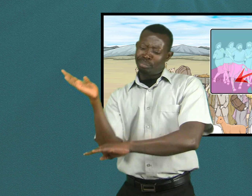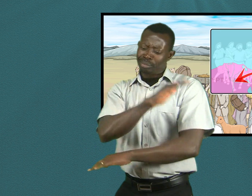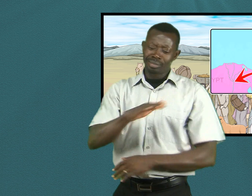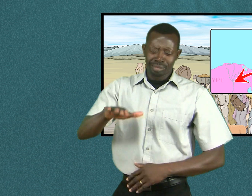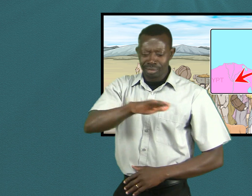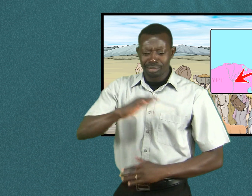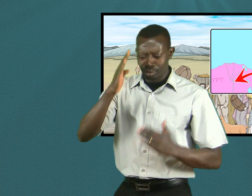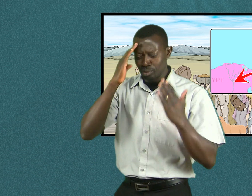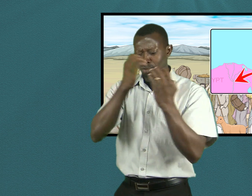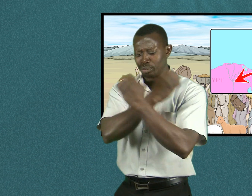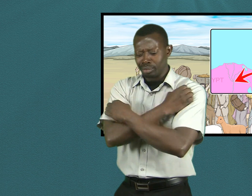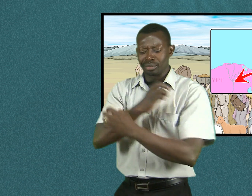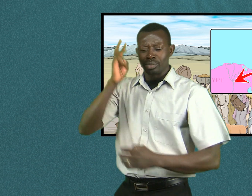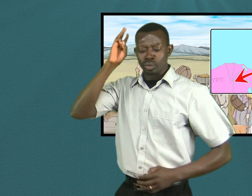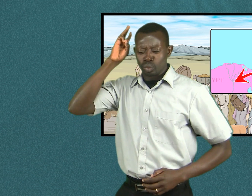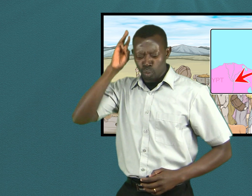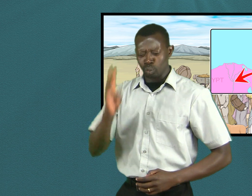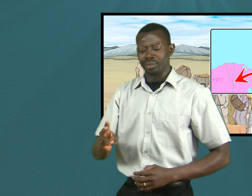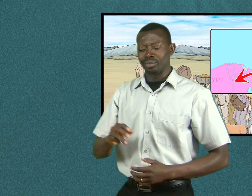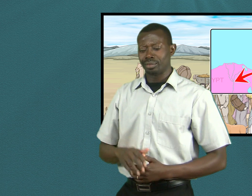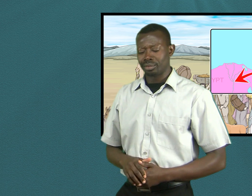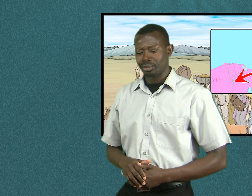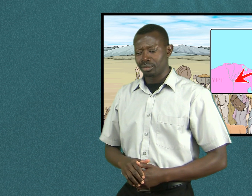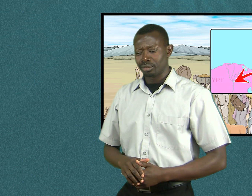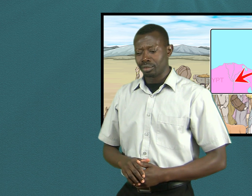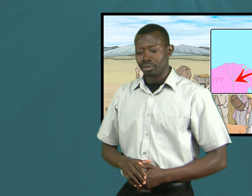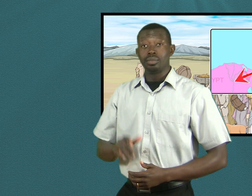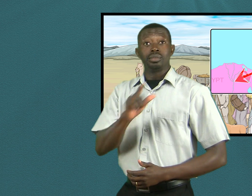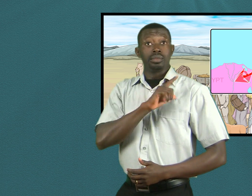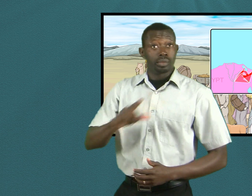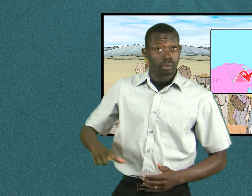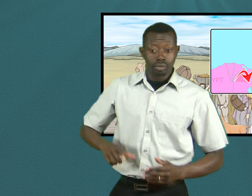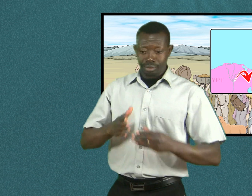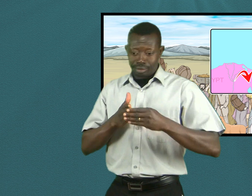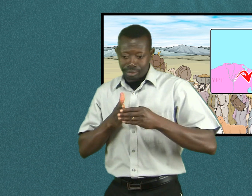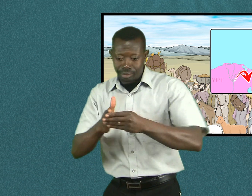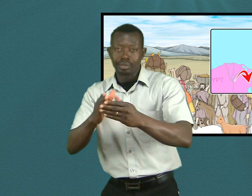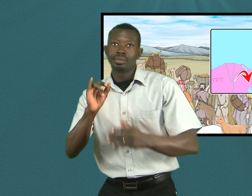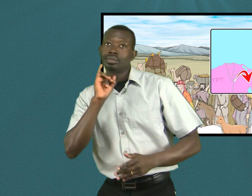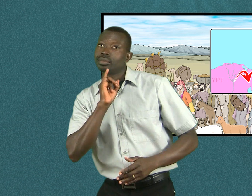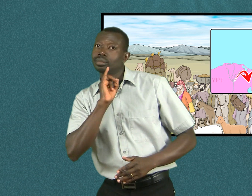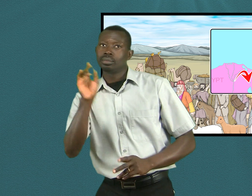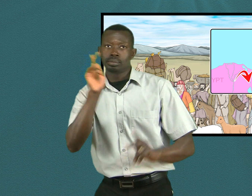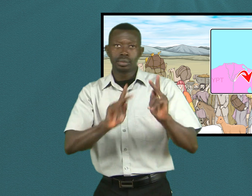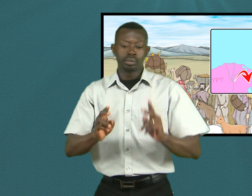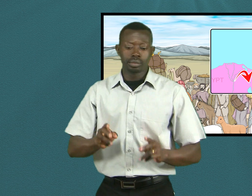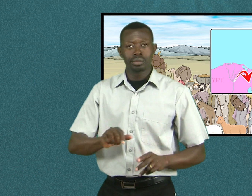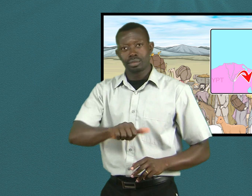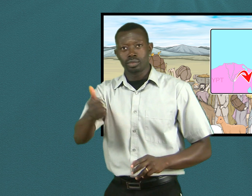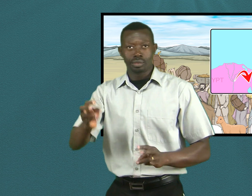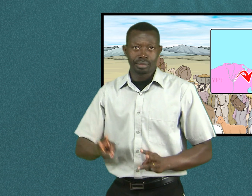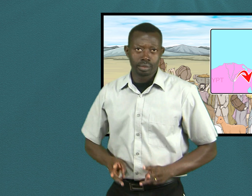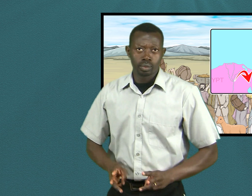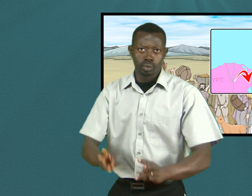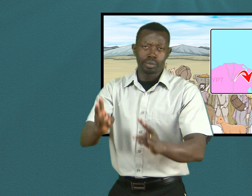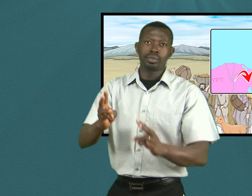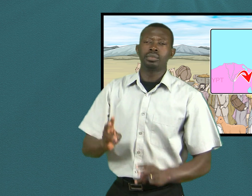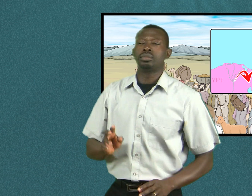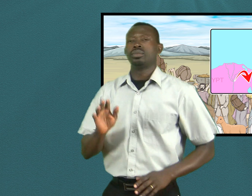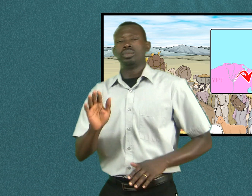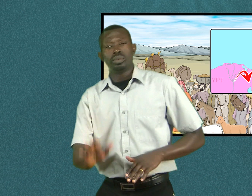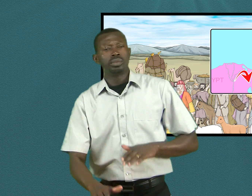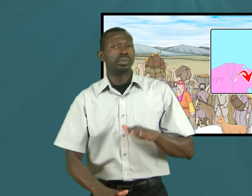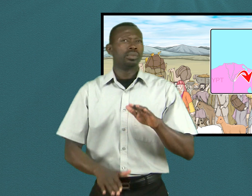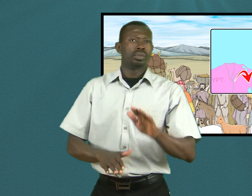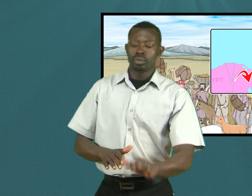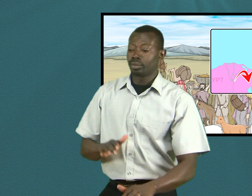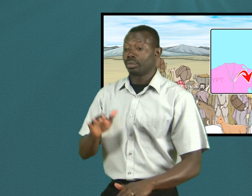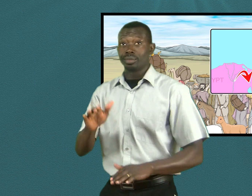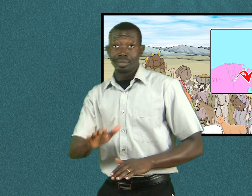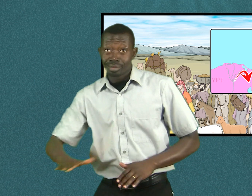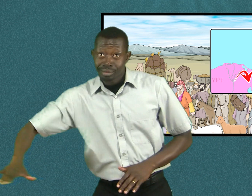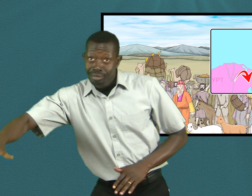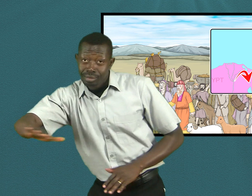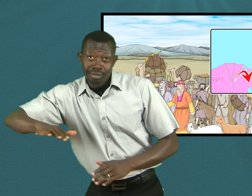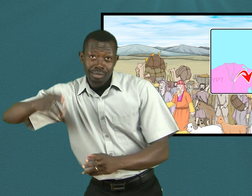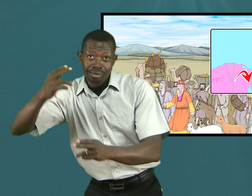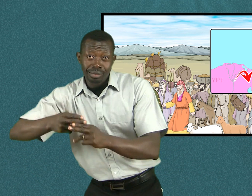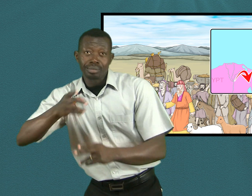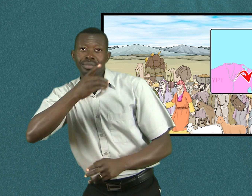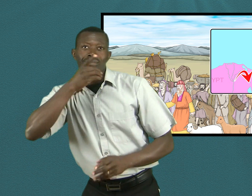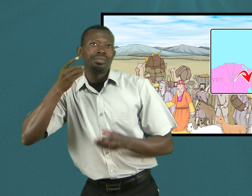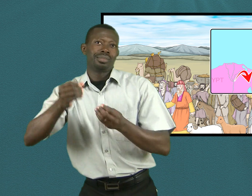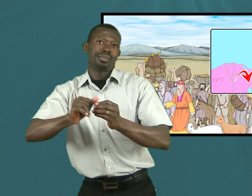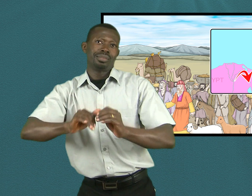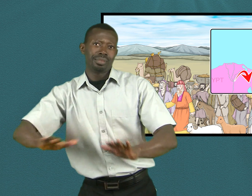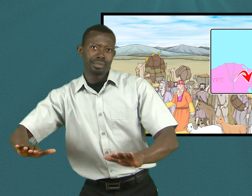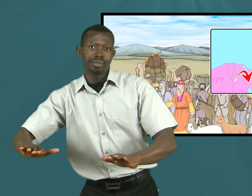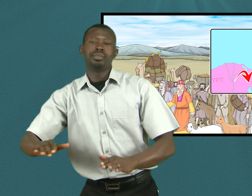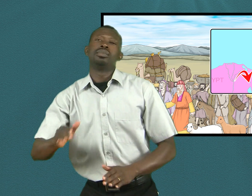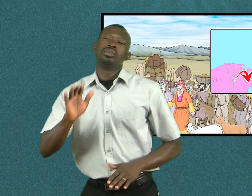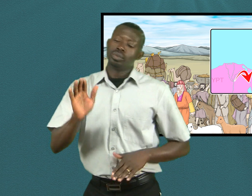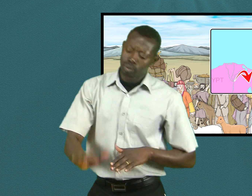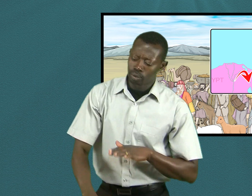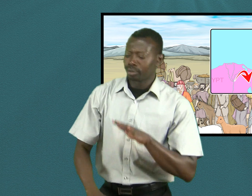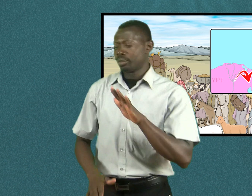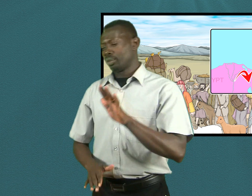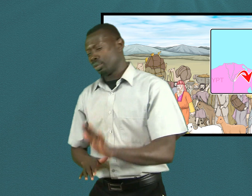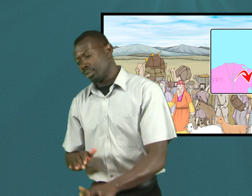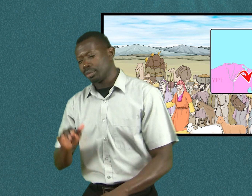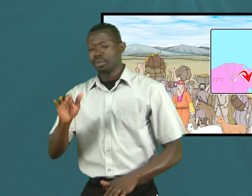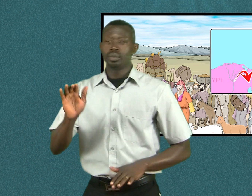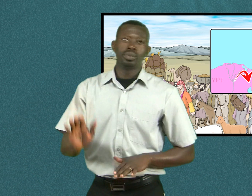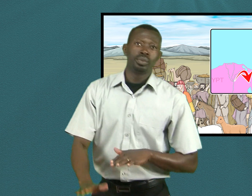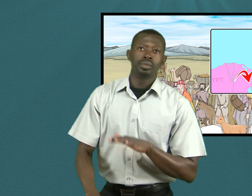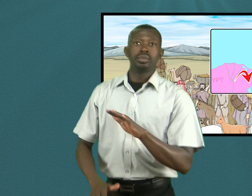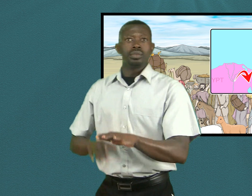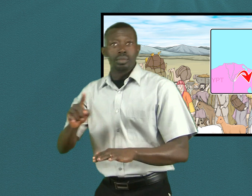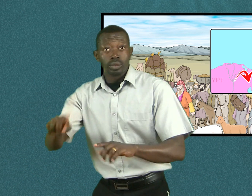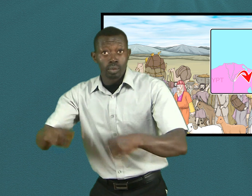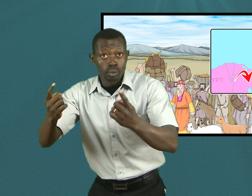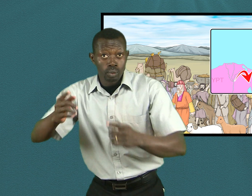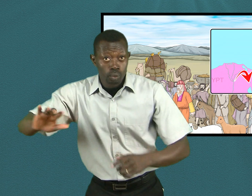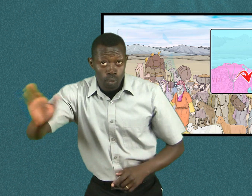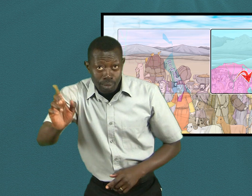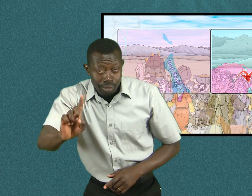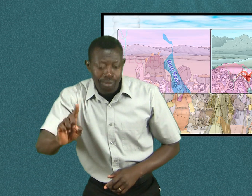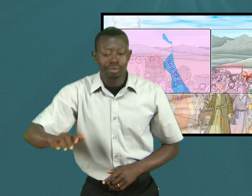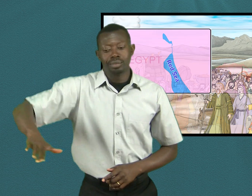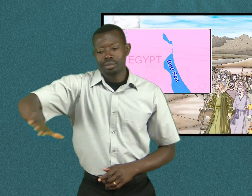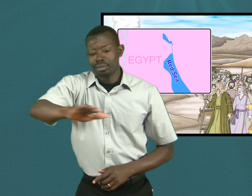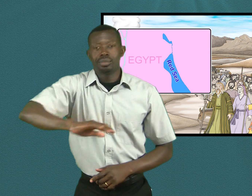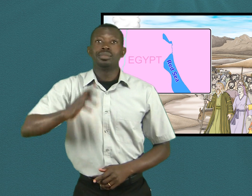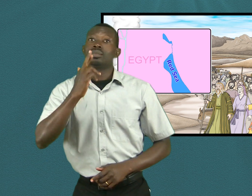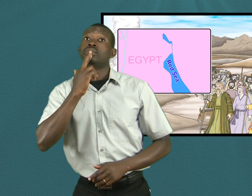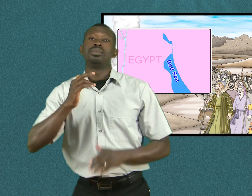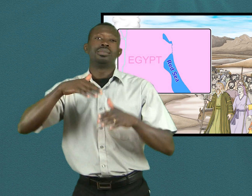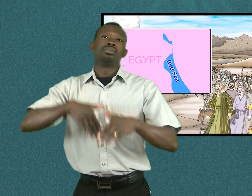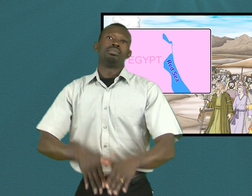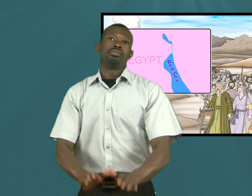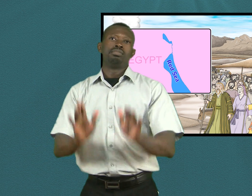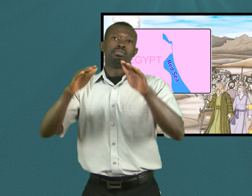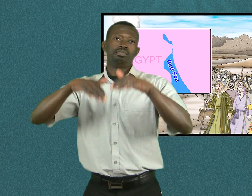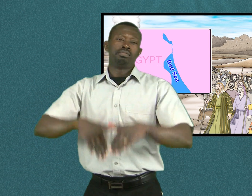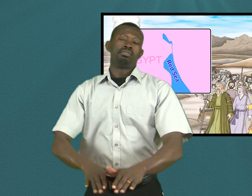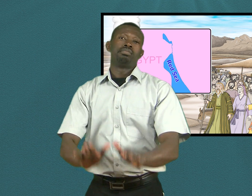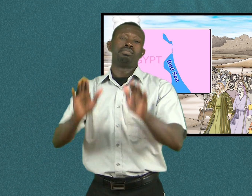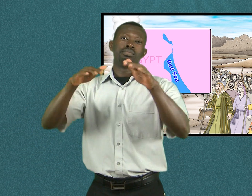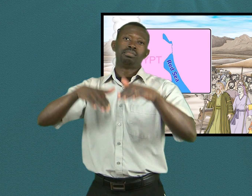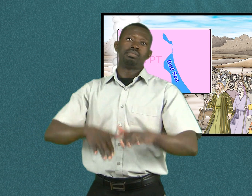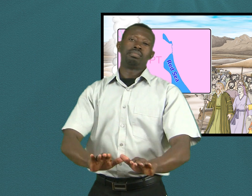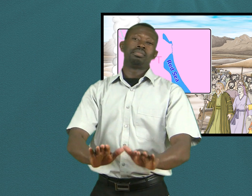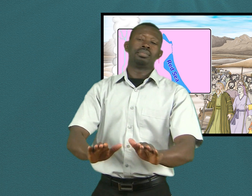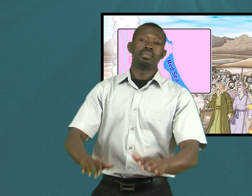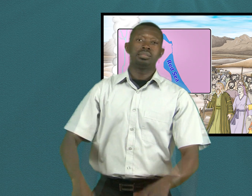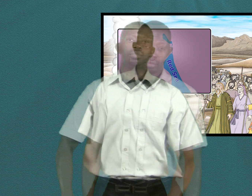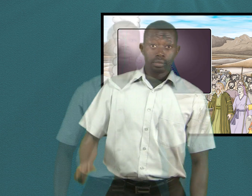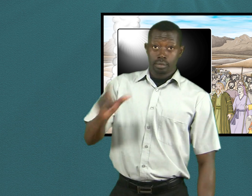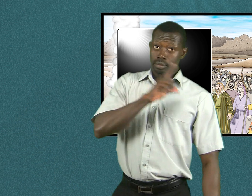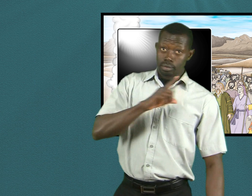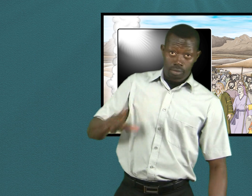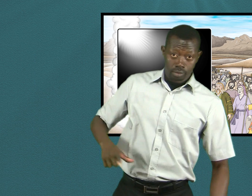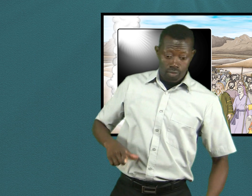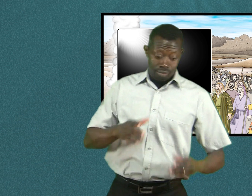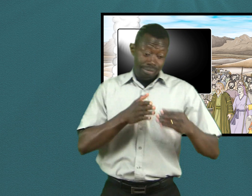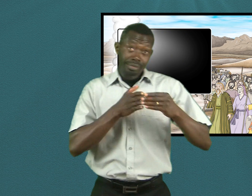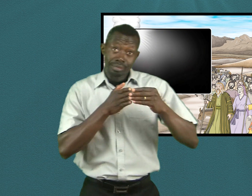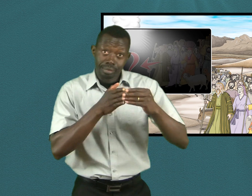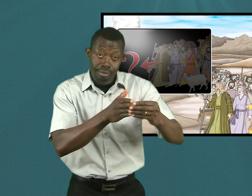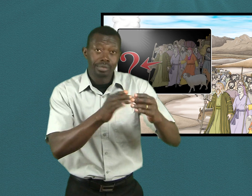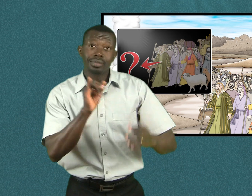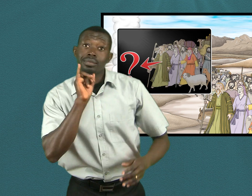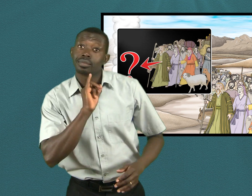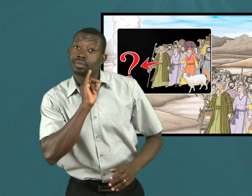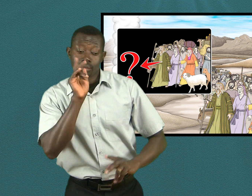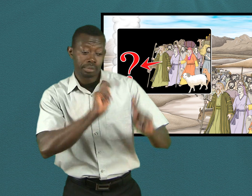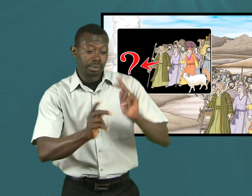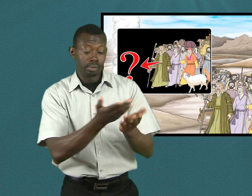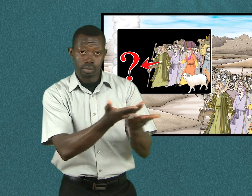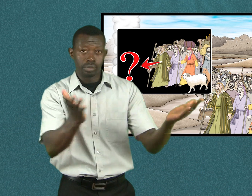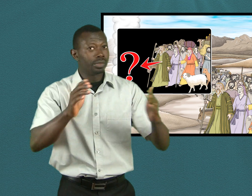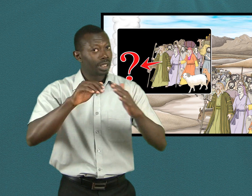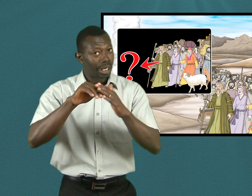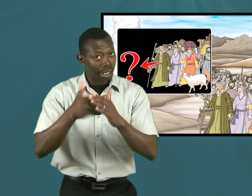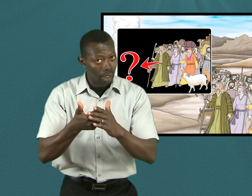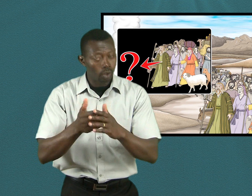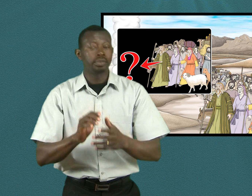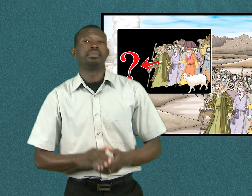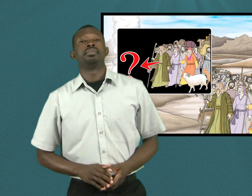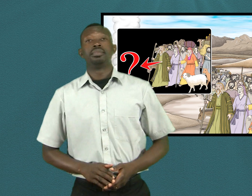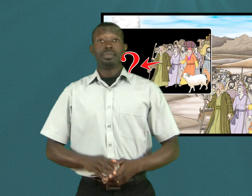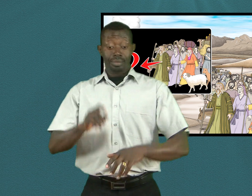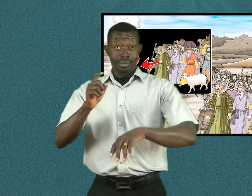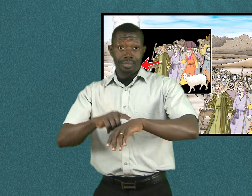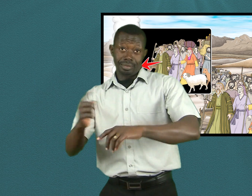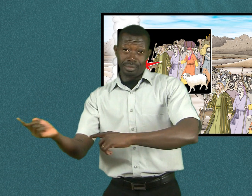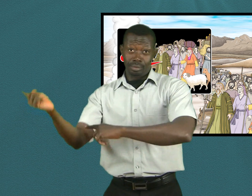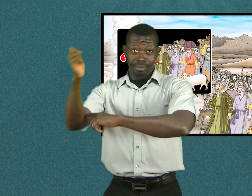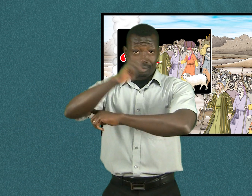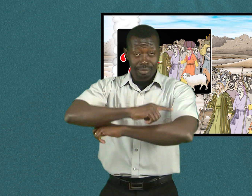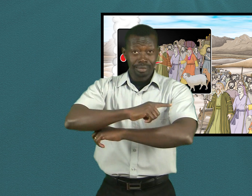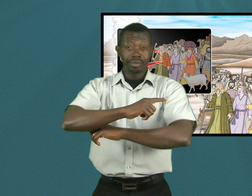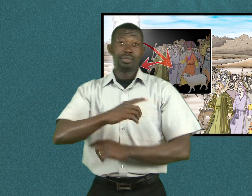Moses took the bones of Joseph with him because Joseph had made the sons of Israel swear a solemn oath when he said, “God will surely attend to you, and then you must carry my bones with you from this place.”